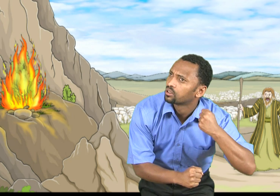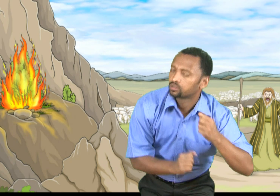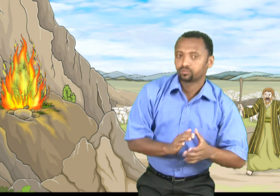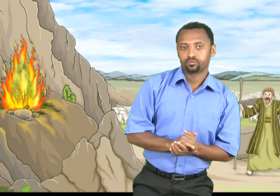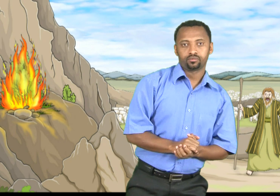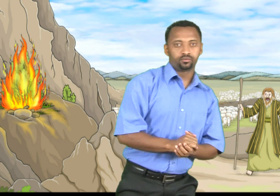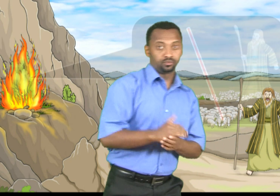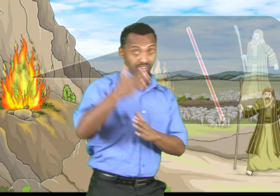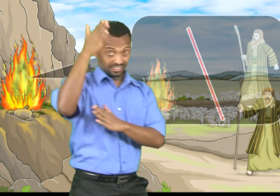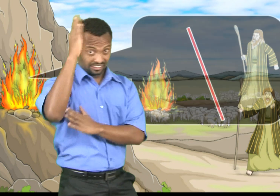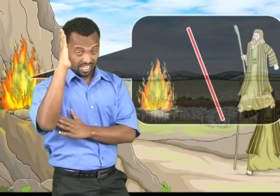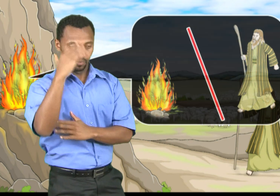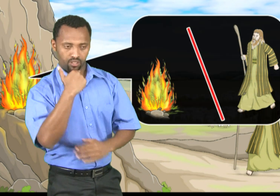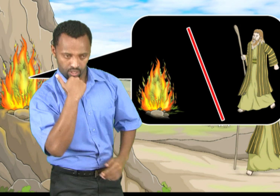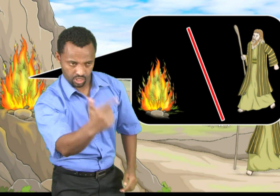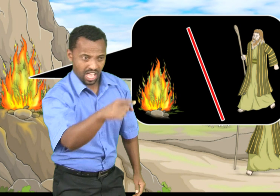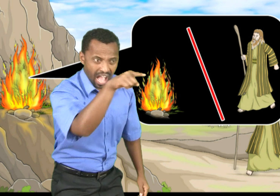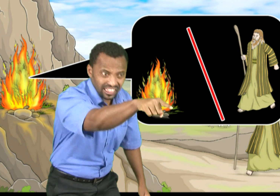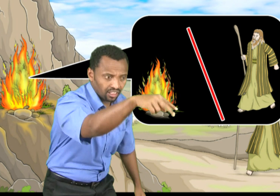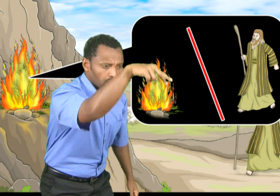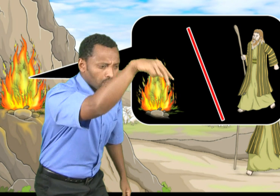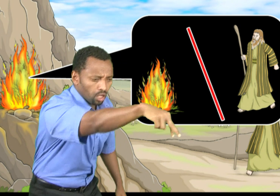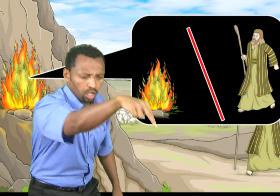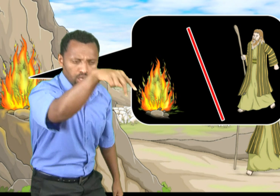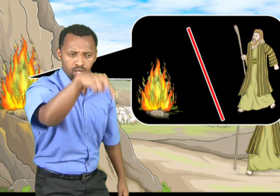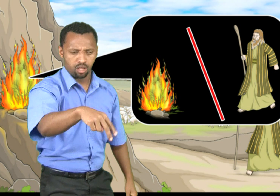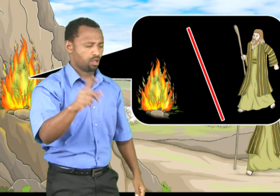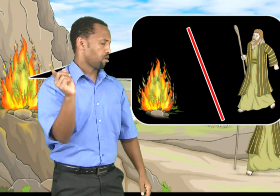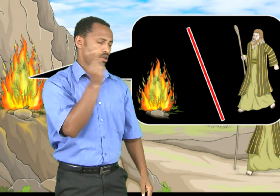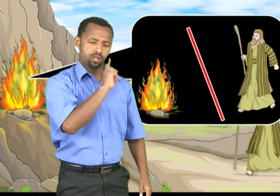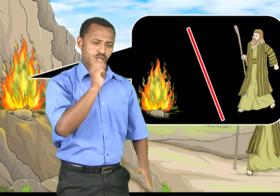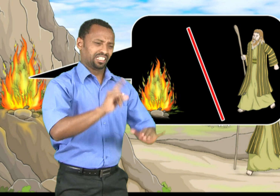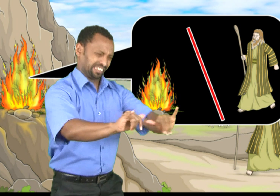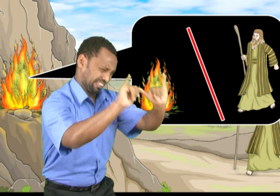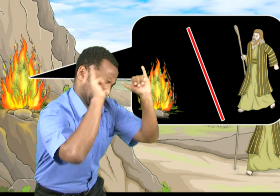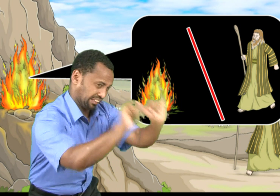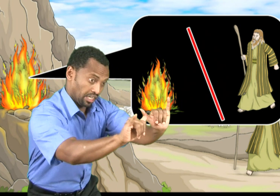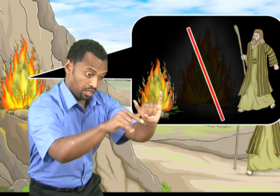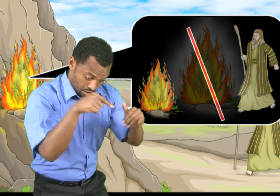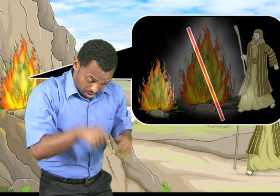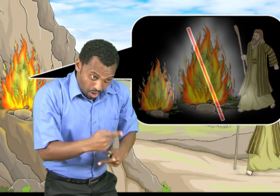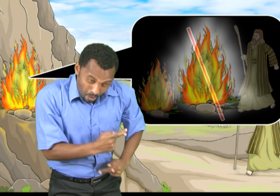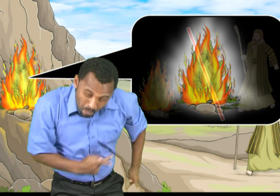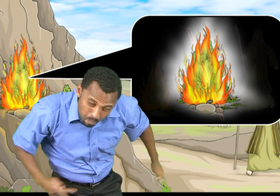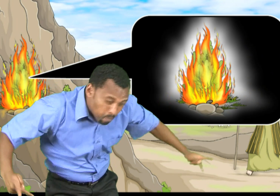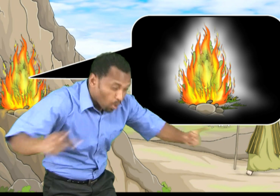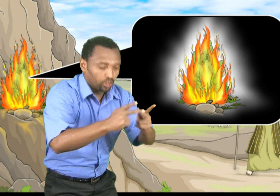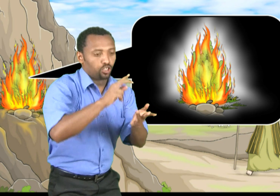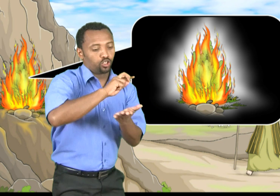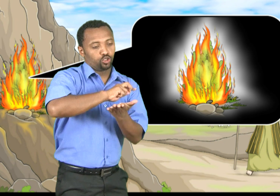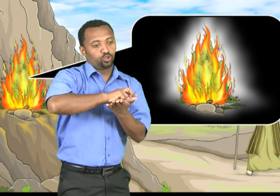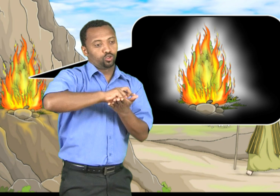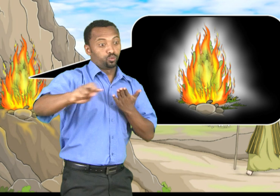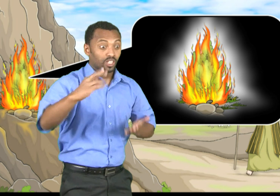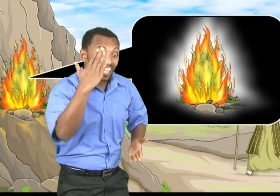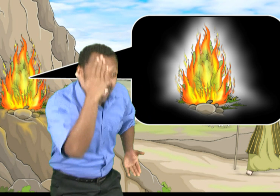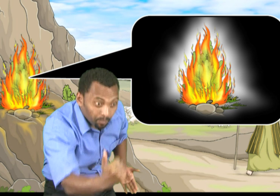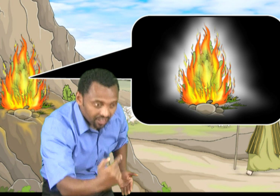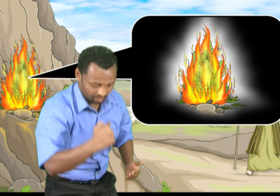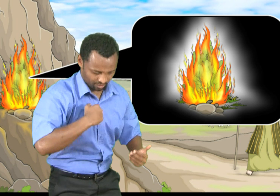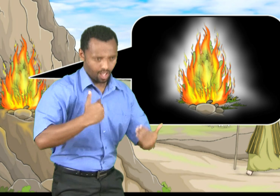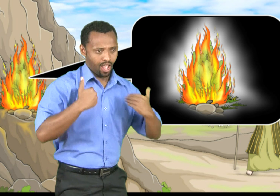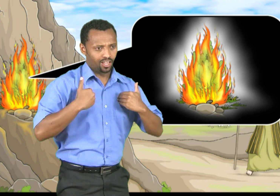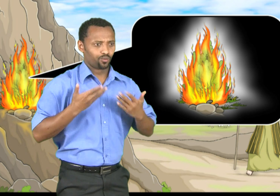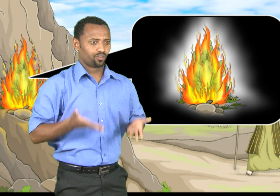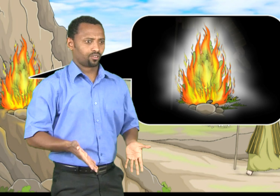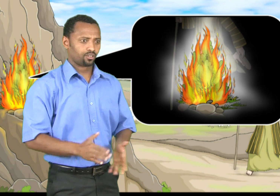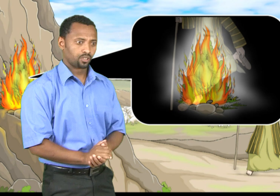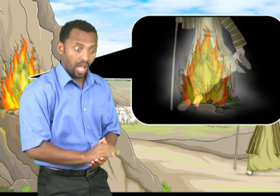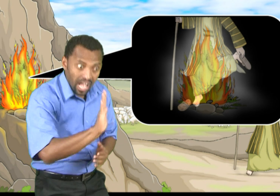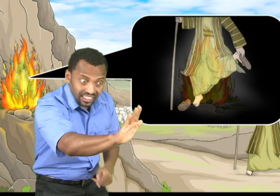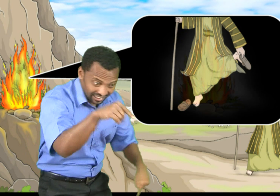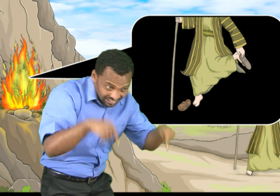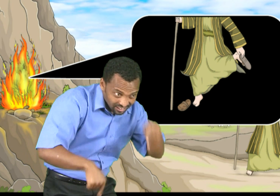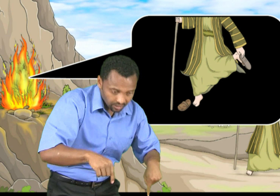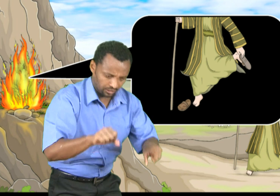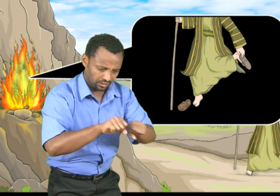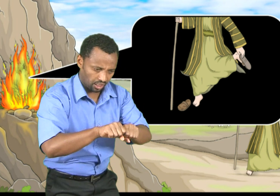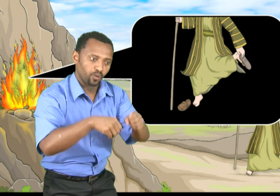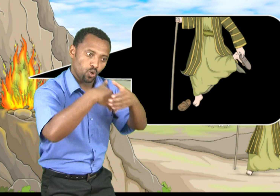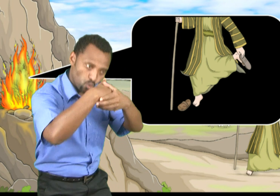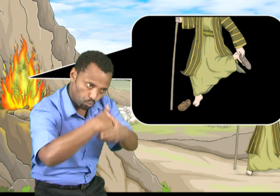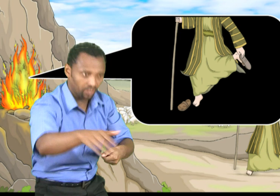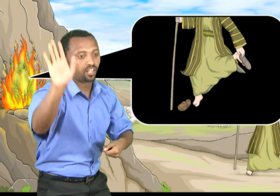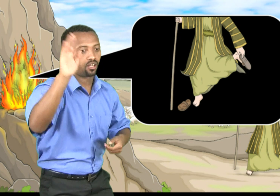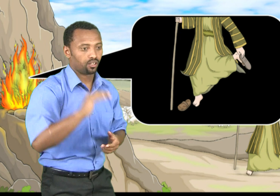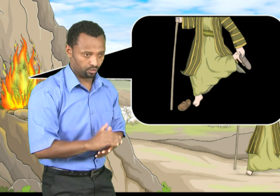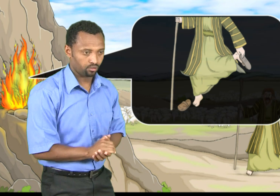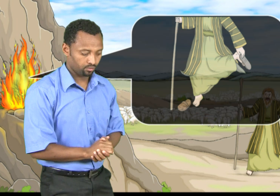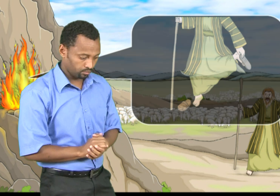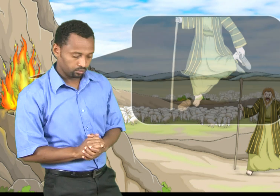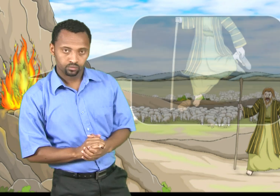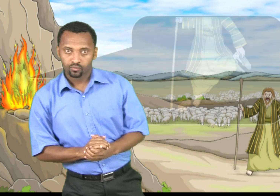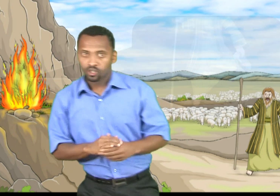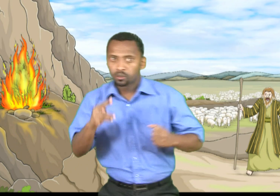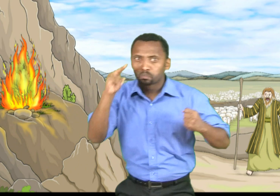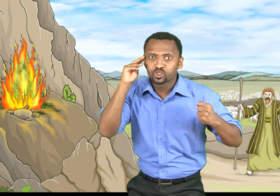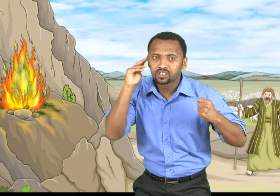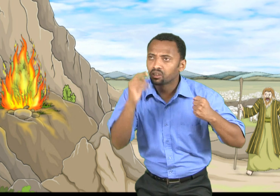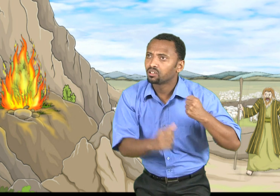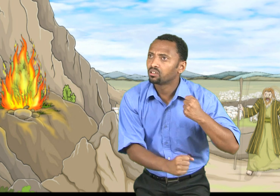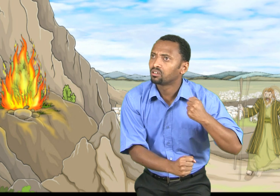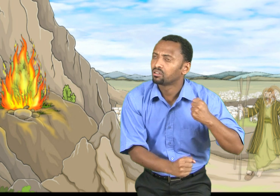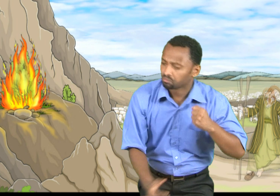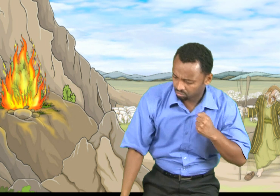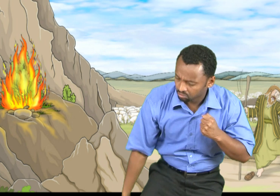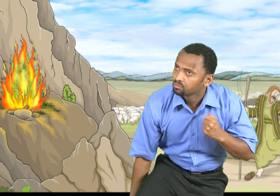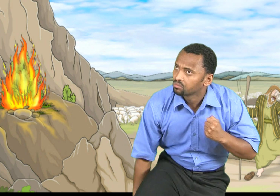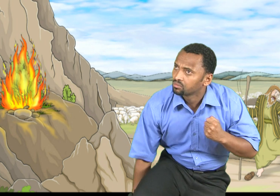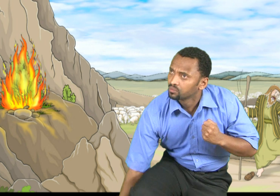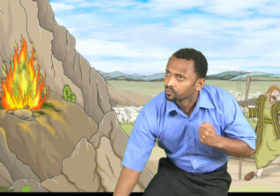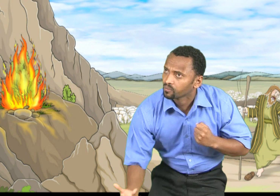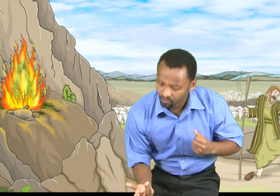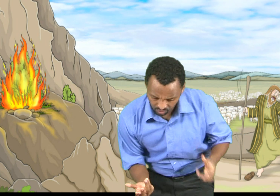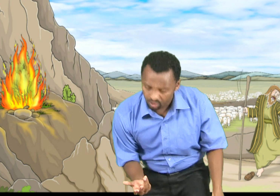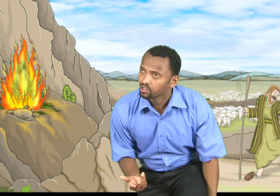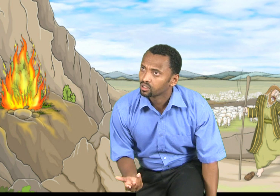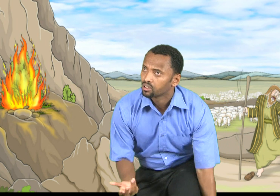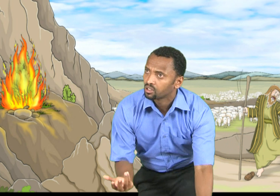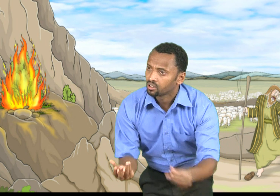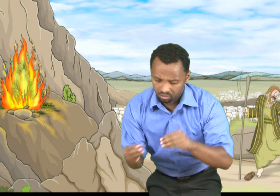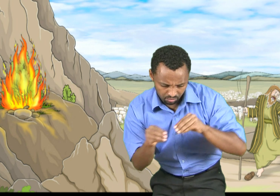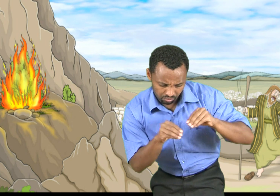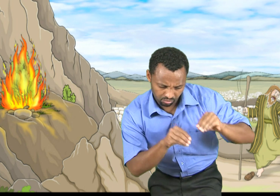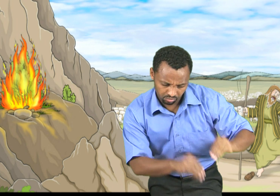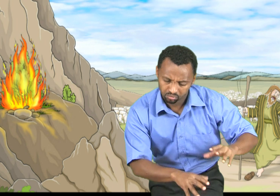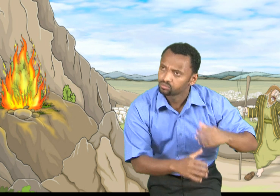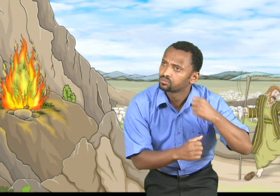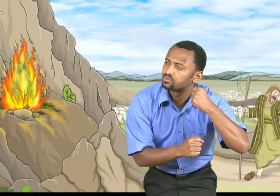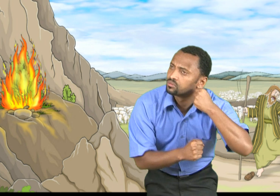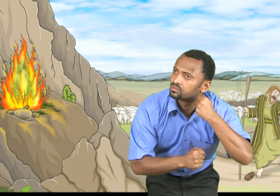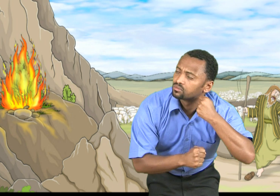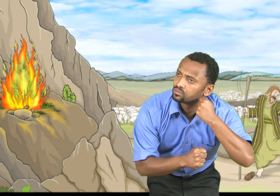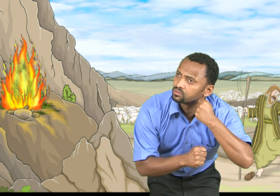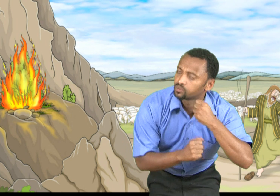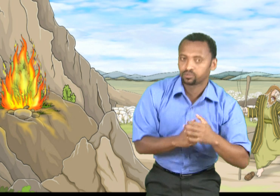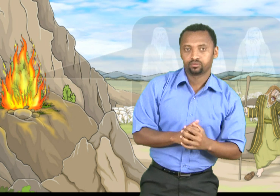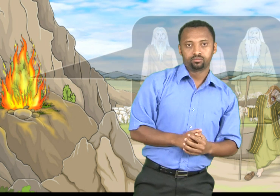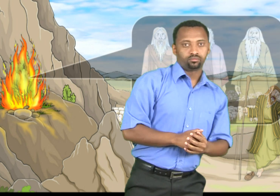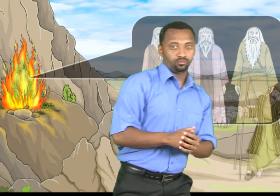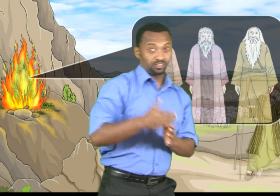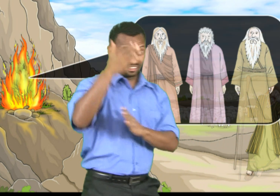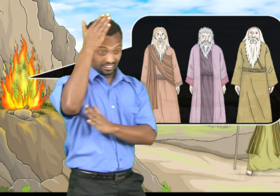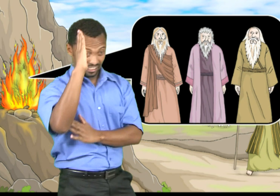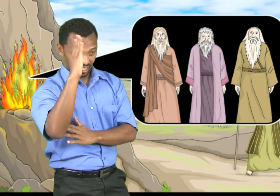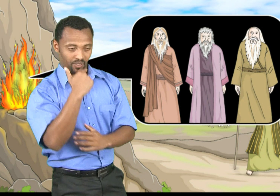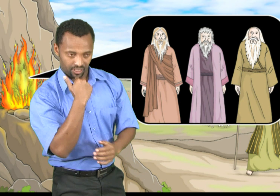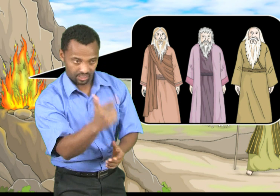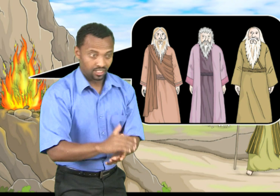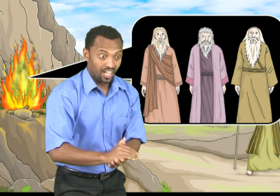“Do not come any closer,” God said. “Take off your sandals, for the place where you are standing is holy ground.”